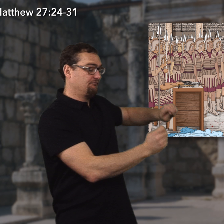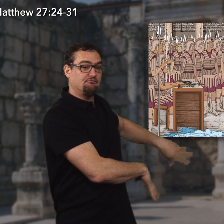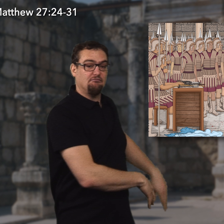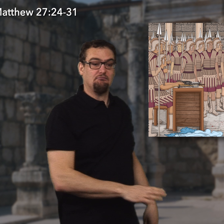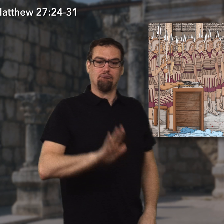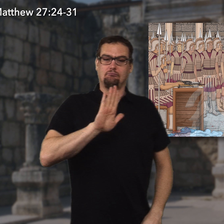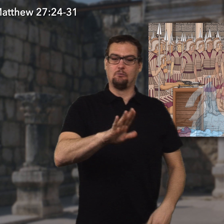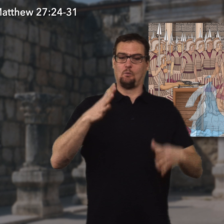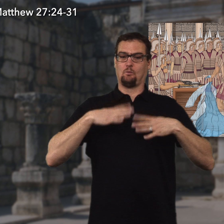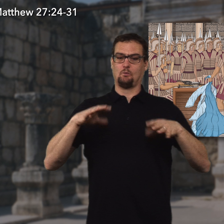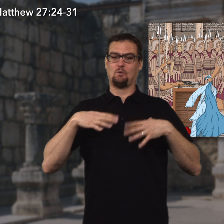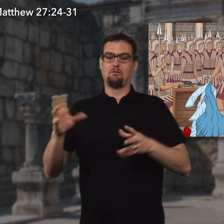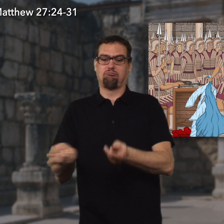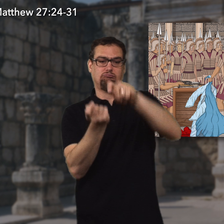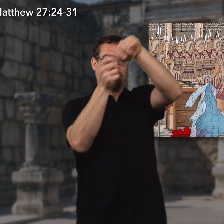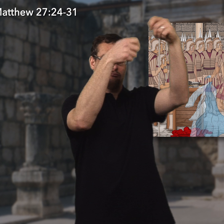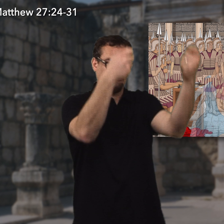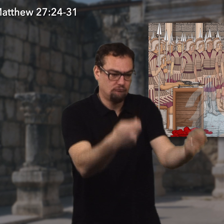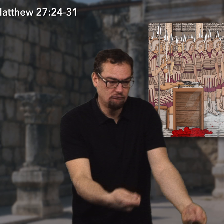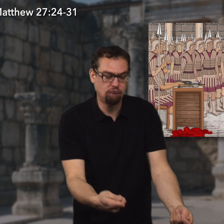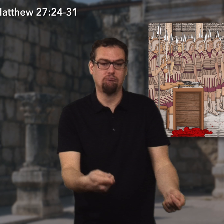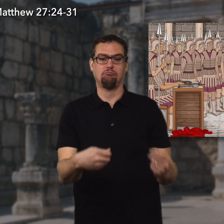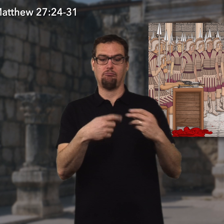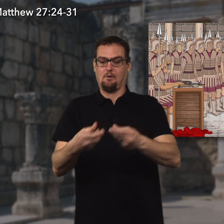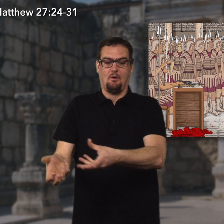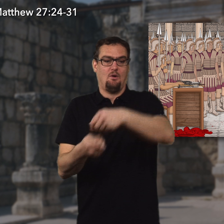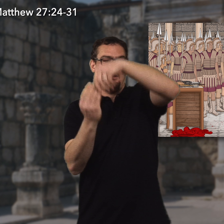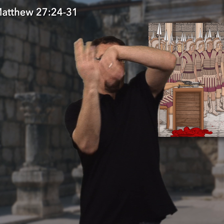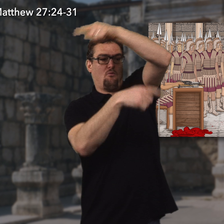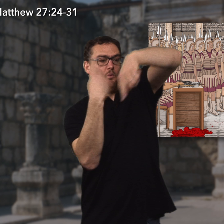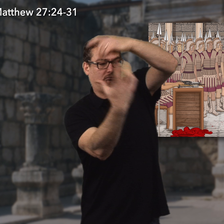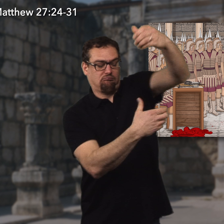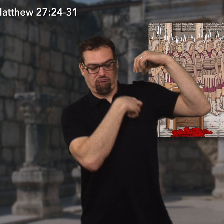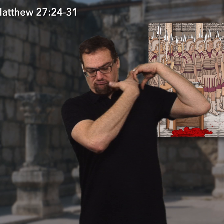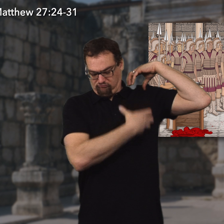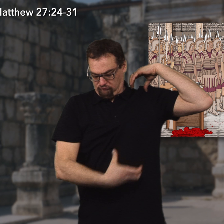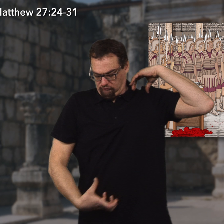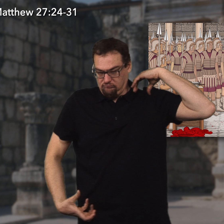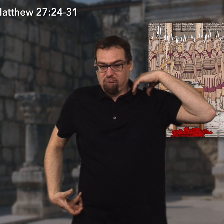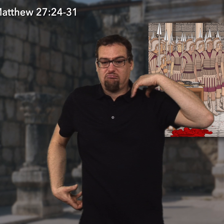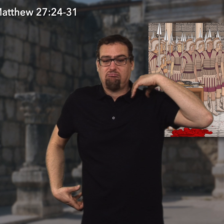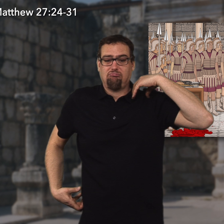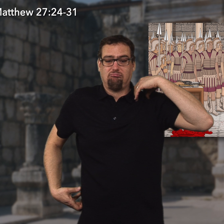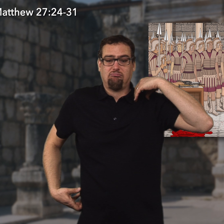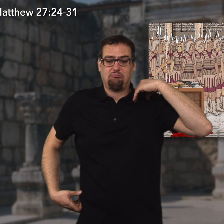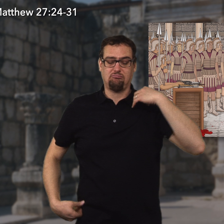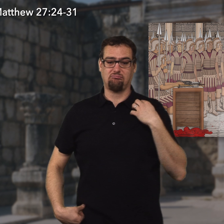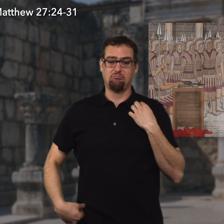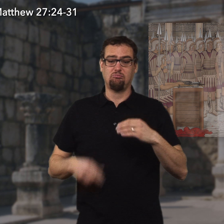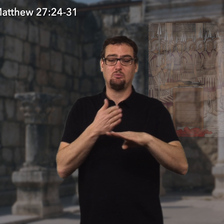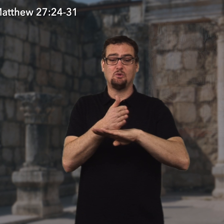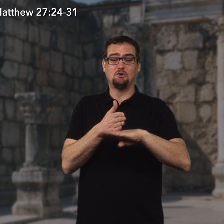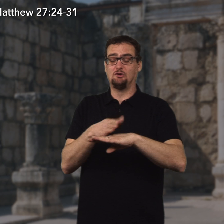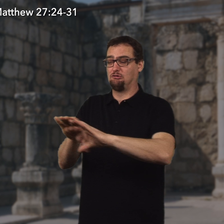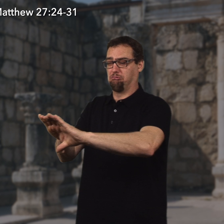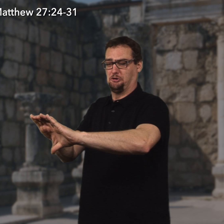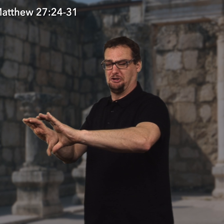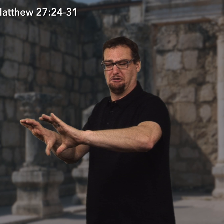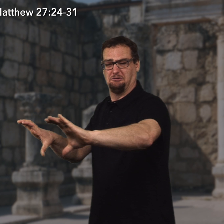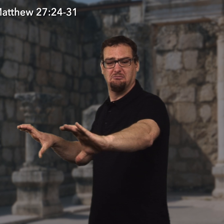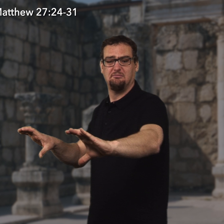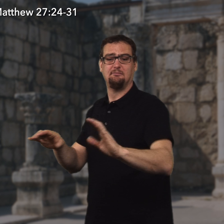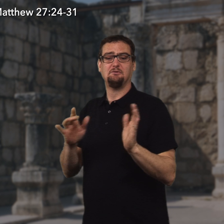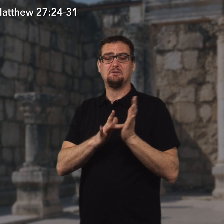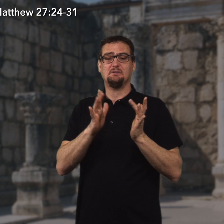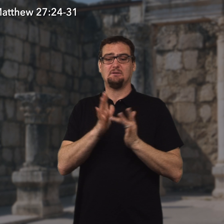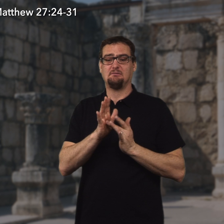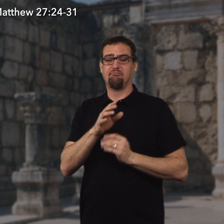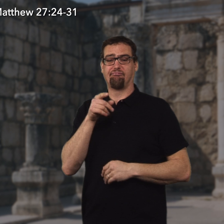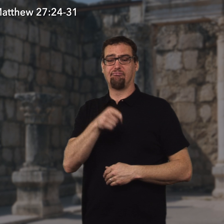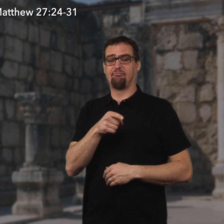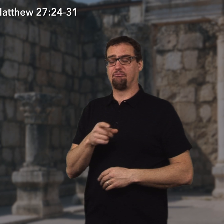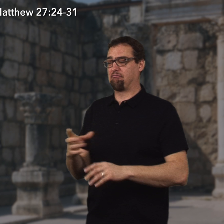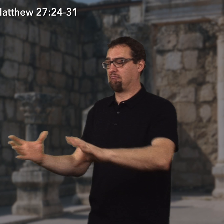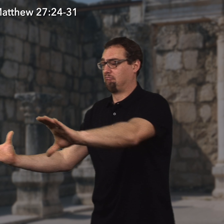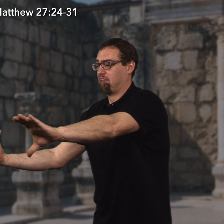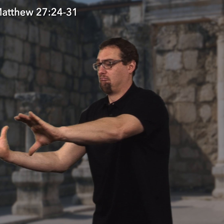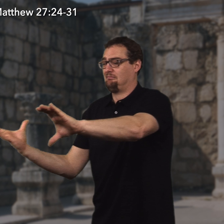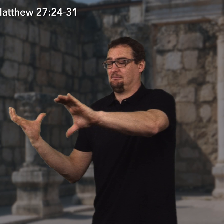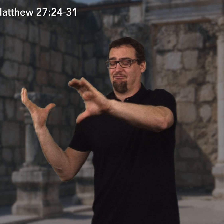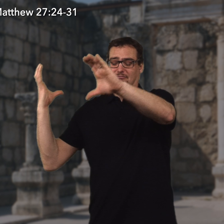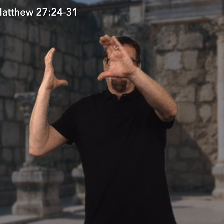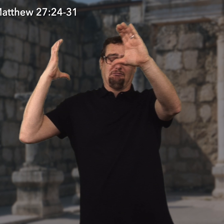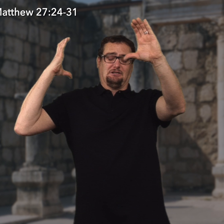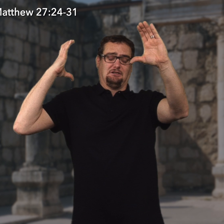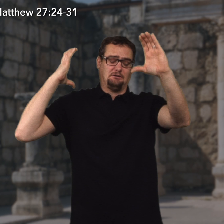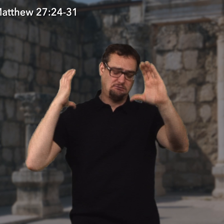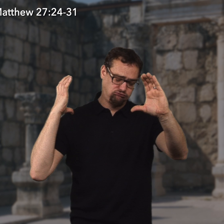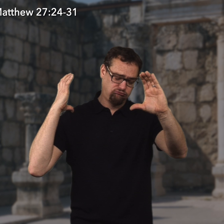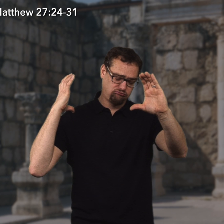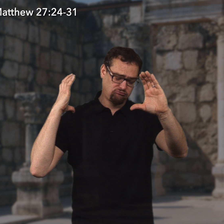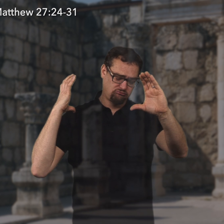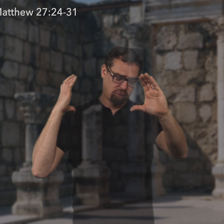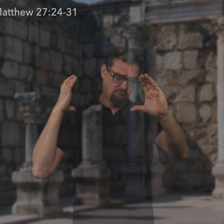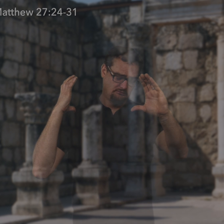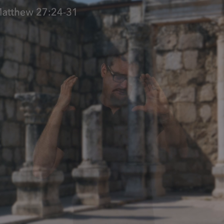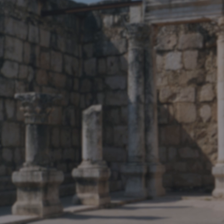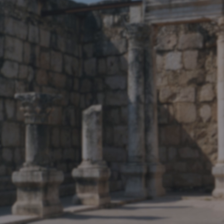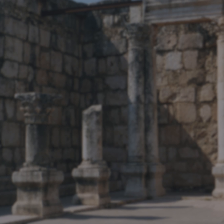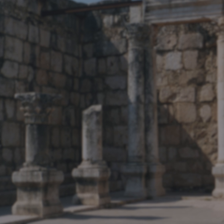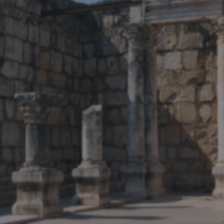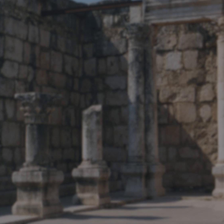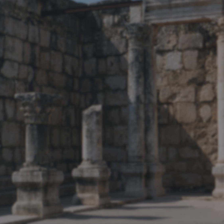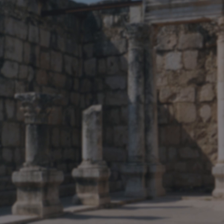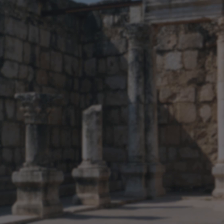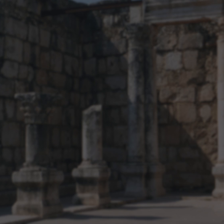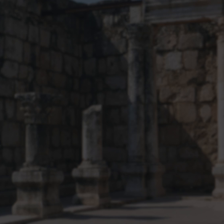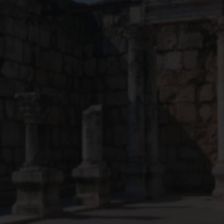After they had mocked Him, they removed the robe and put His own clothes back on Him. Then they led Him away to crucify Him.